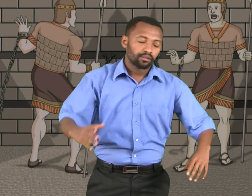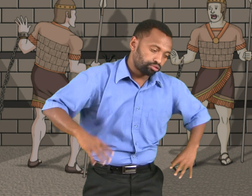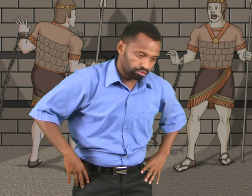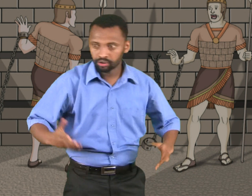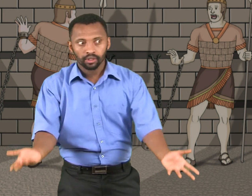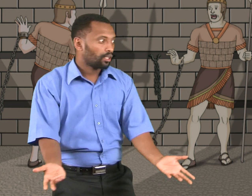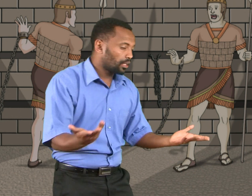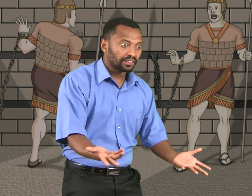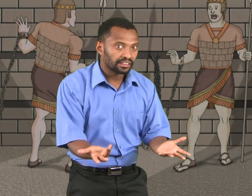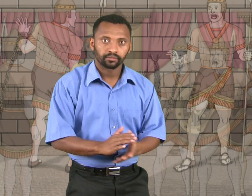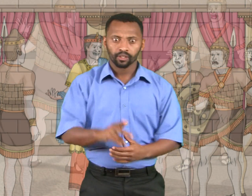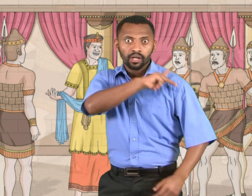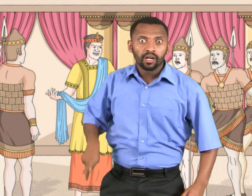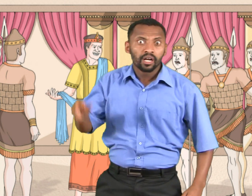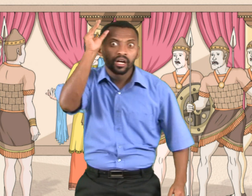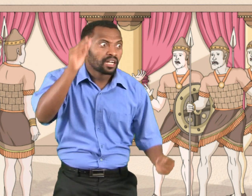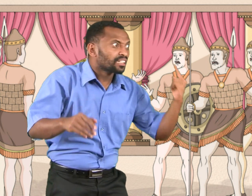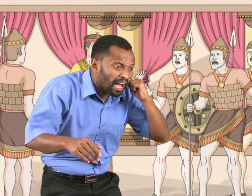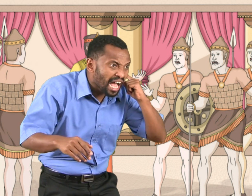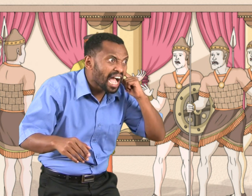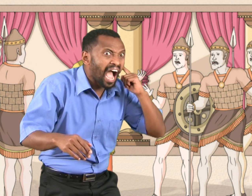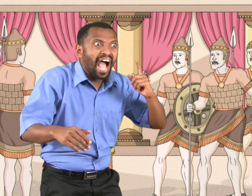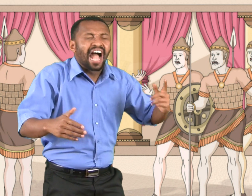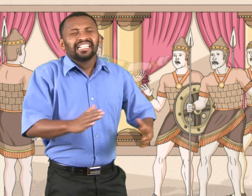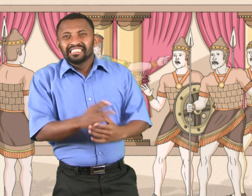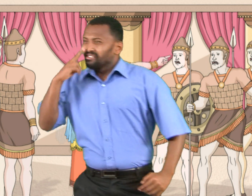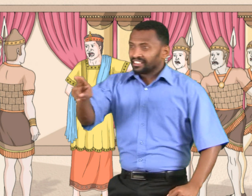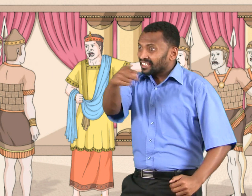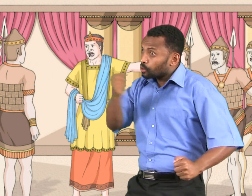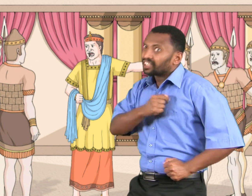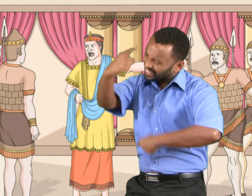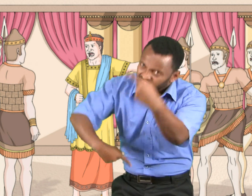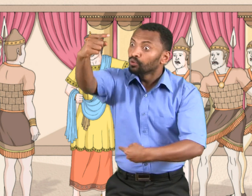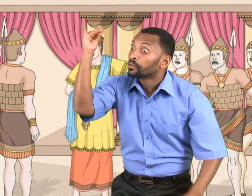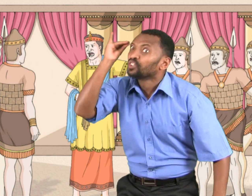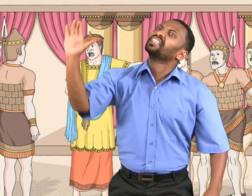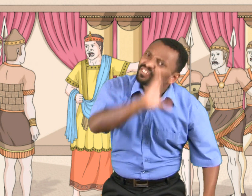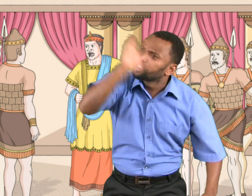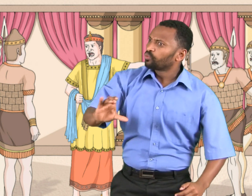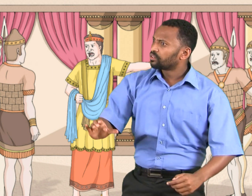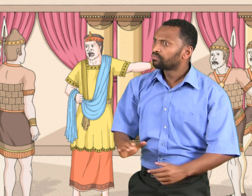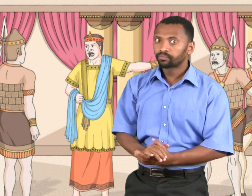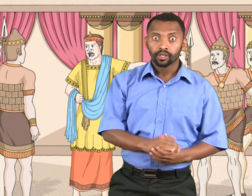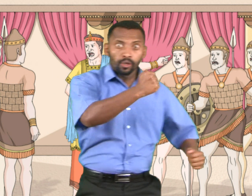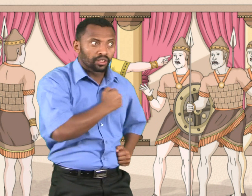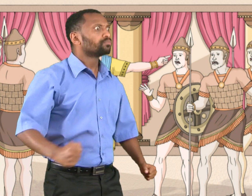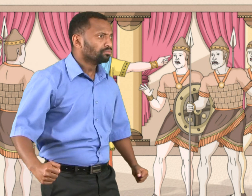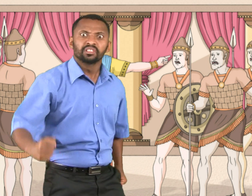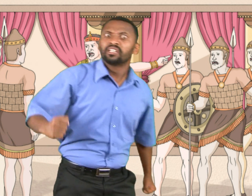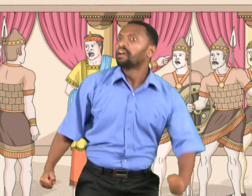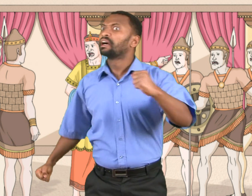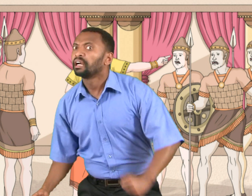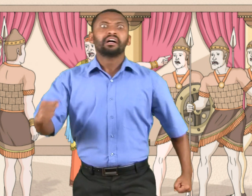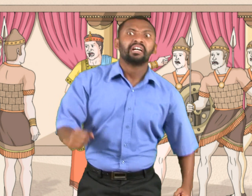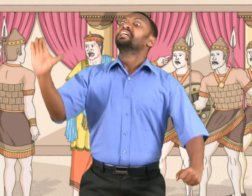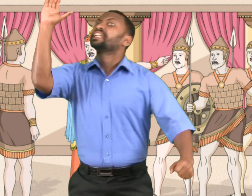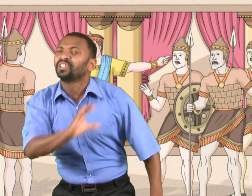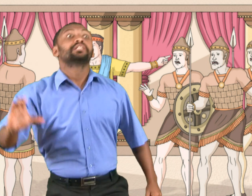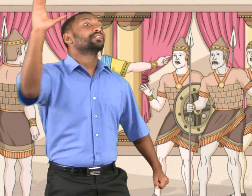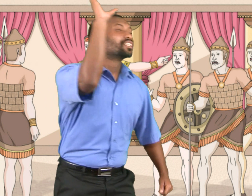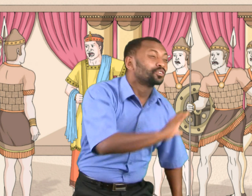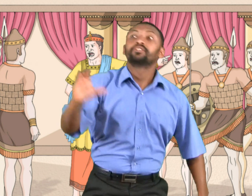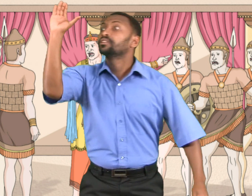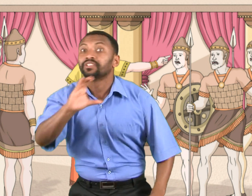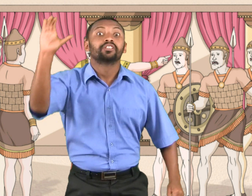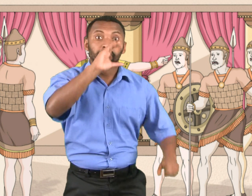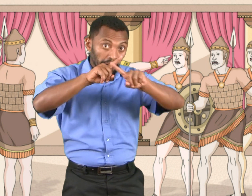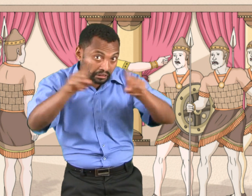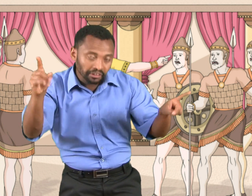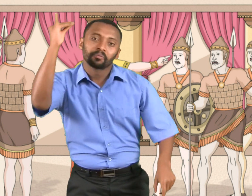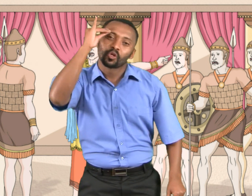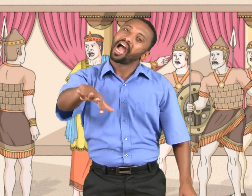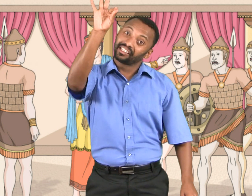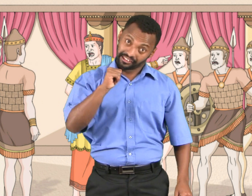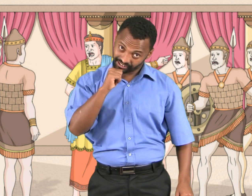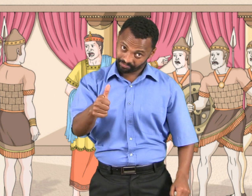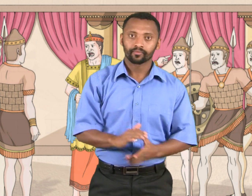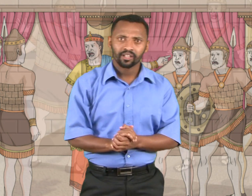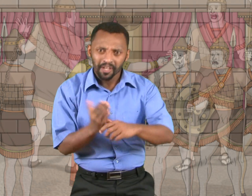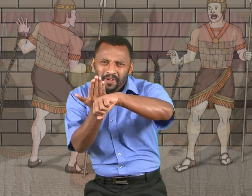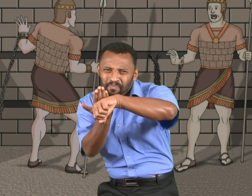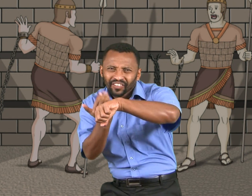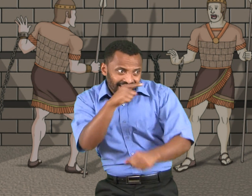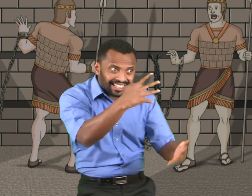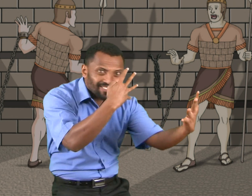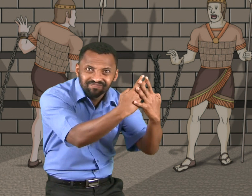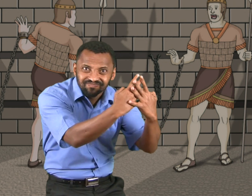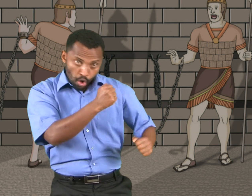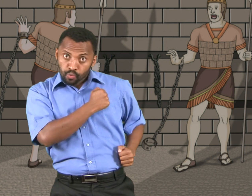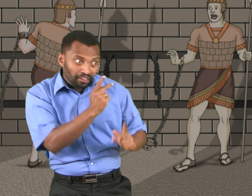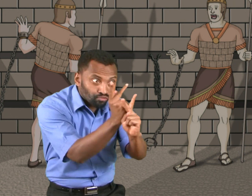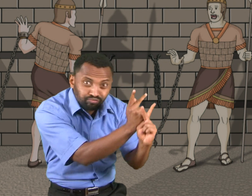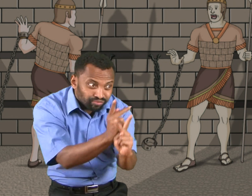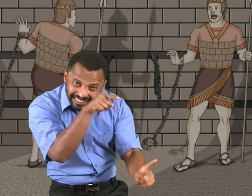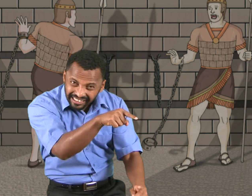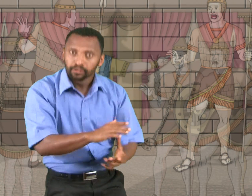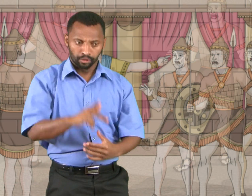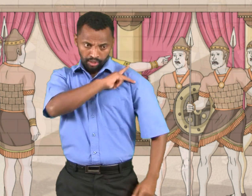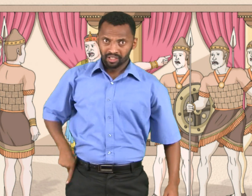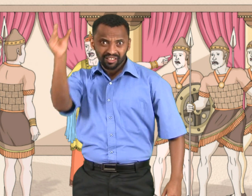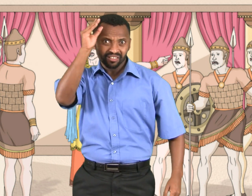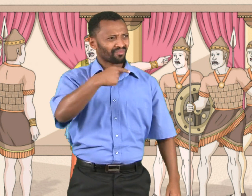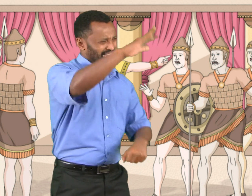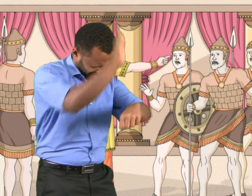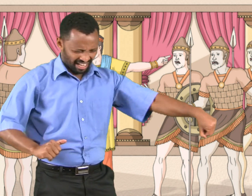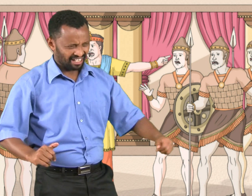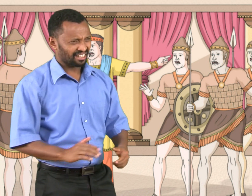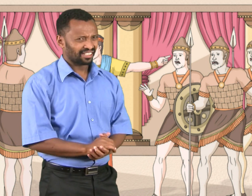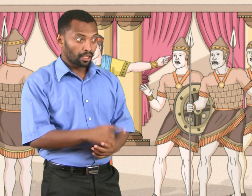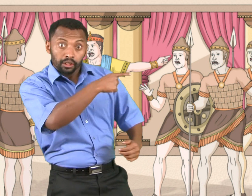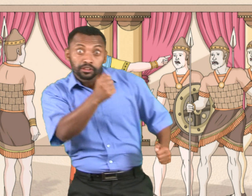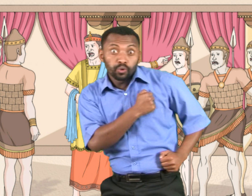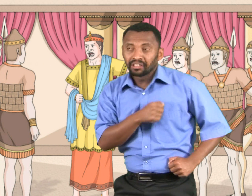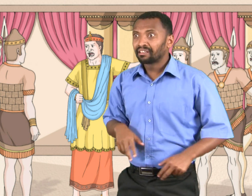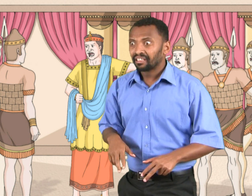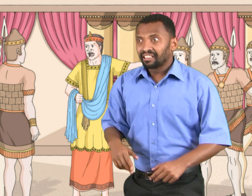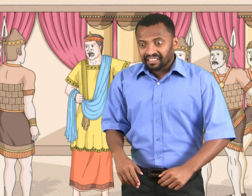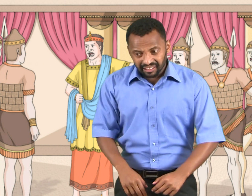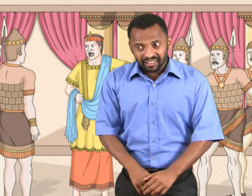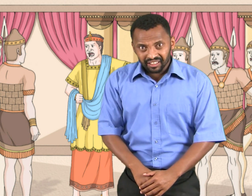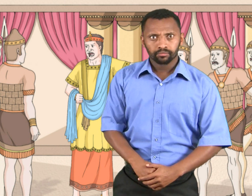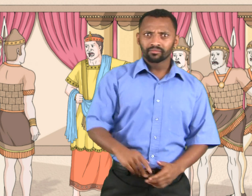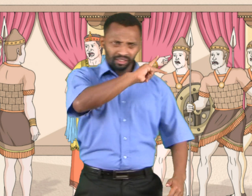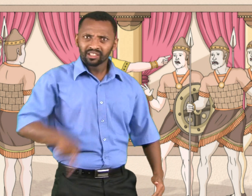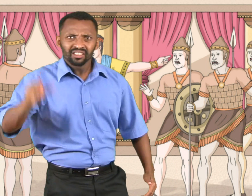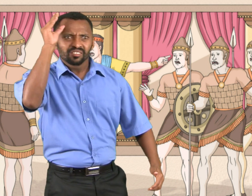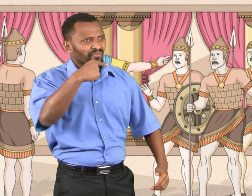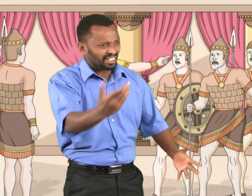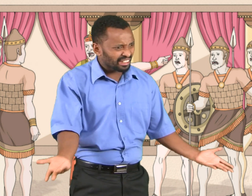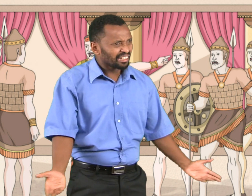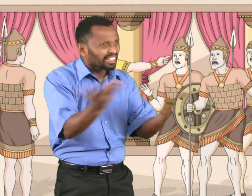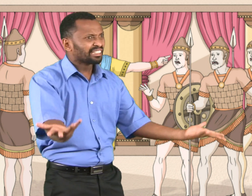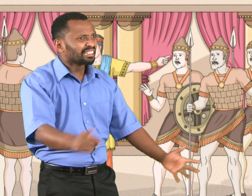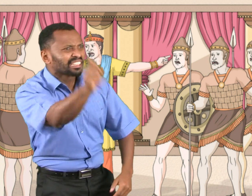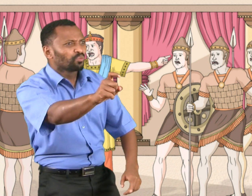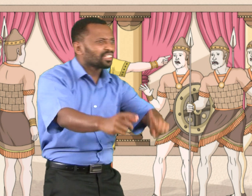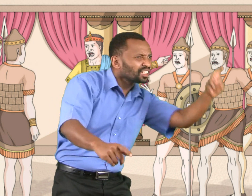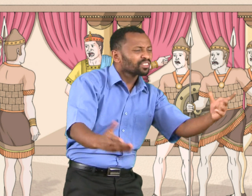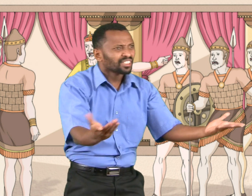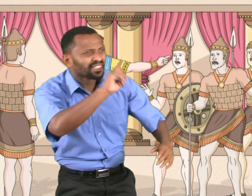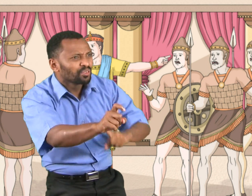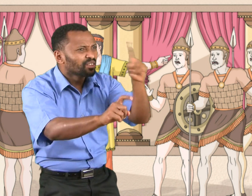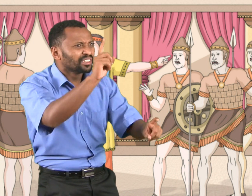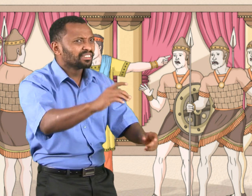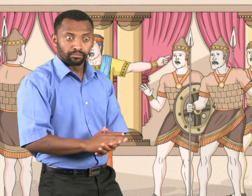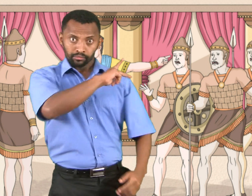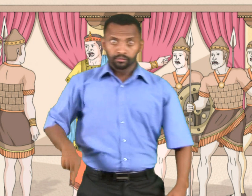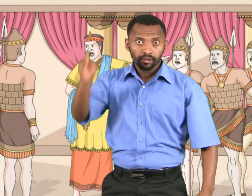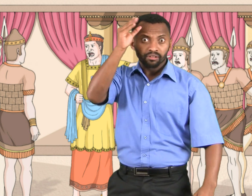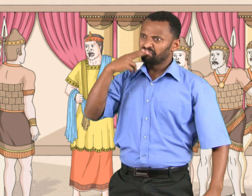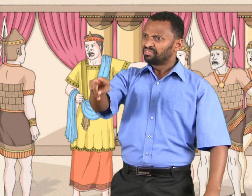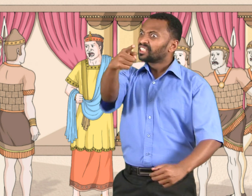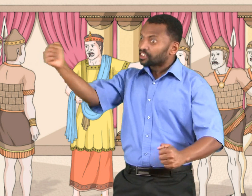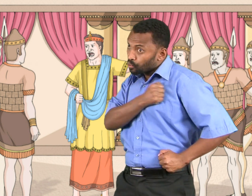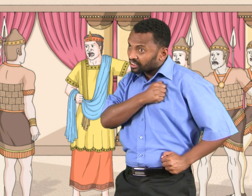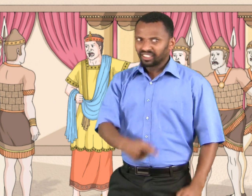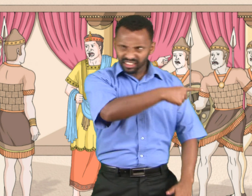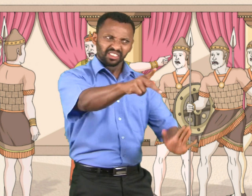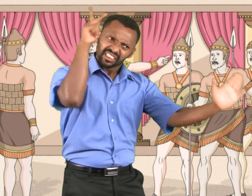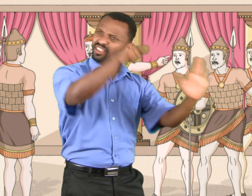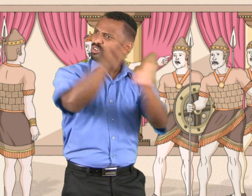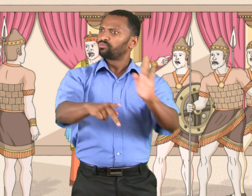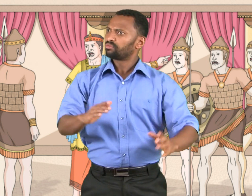After Herod had searched for him unsuccessfully, he examined the guards and ordered that they be executed.